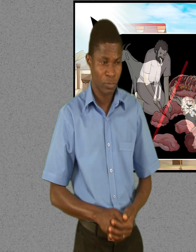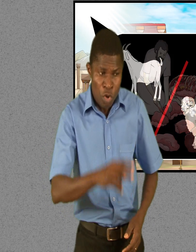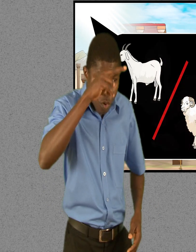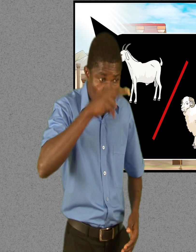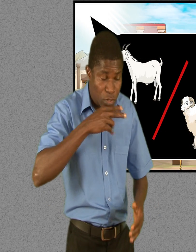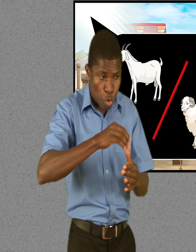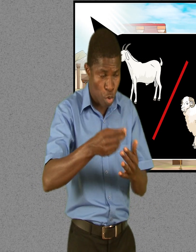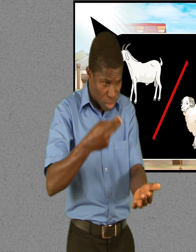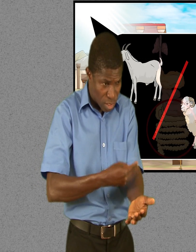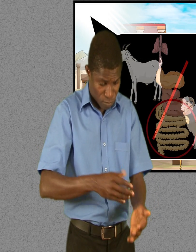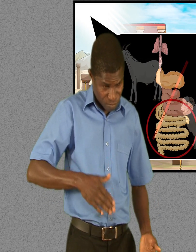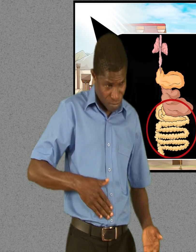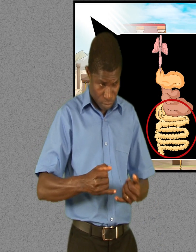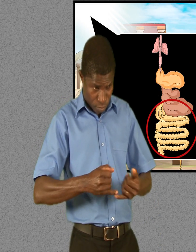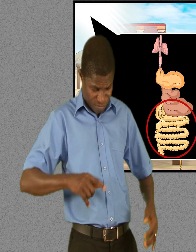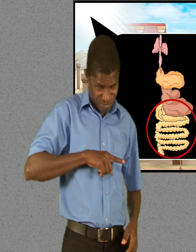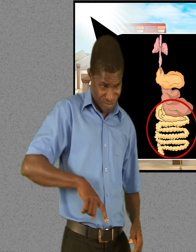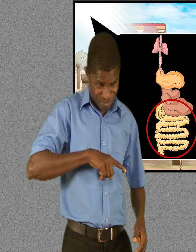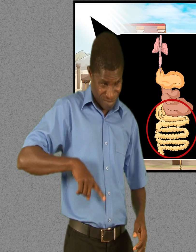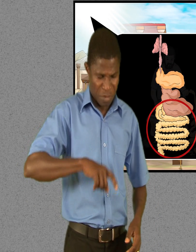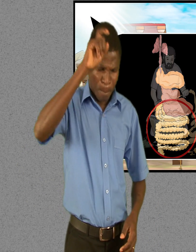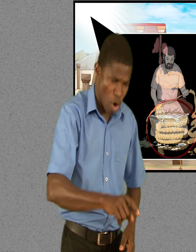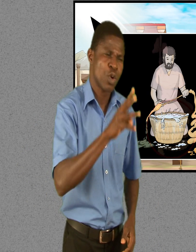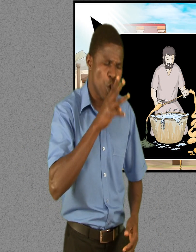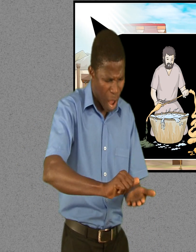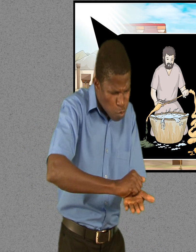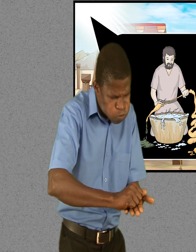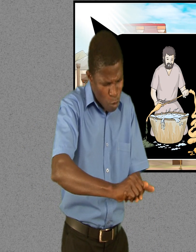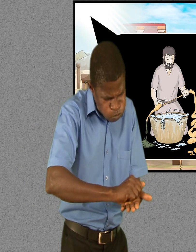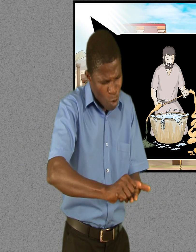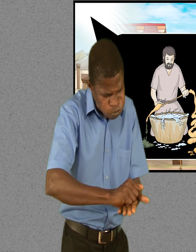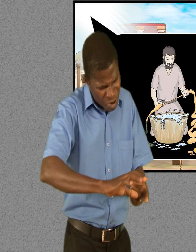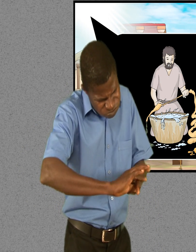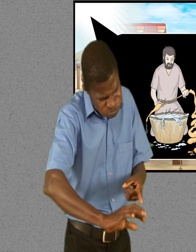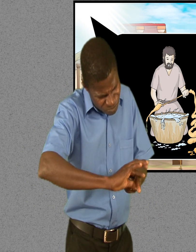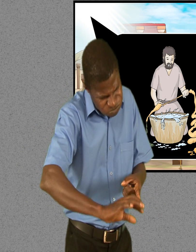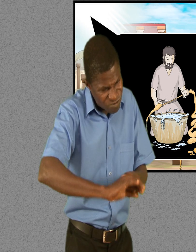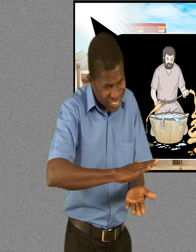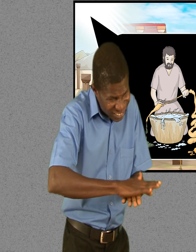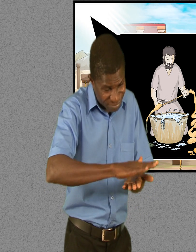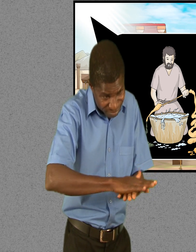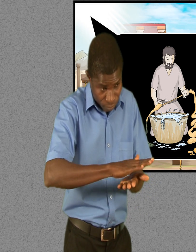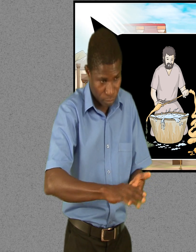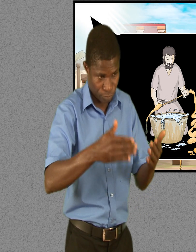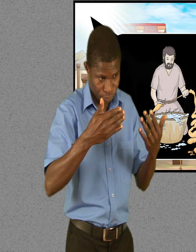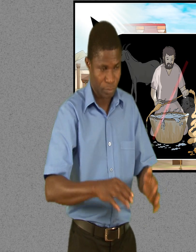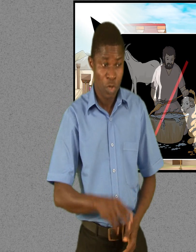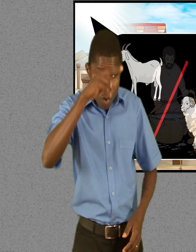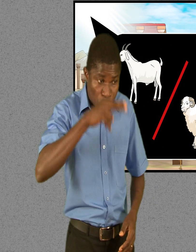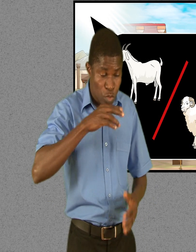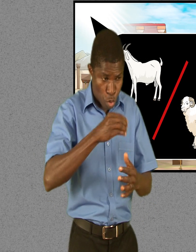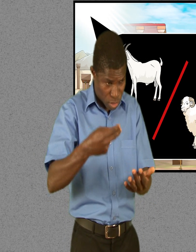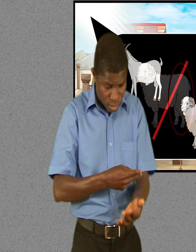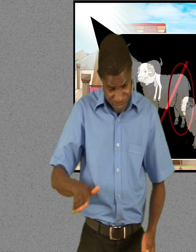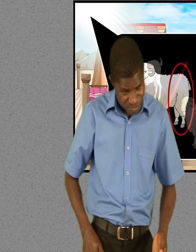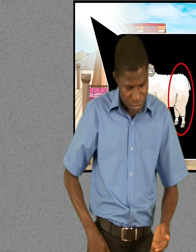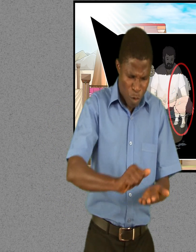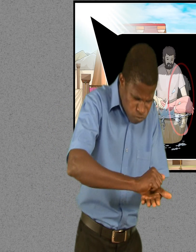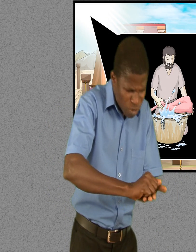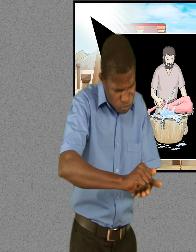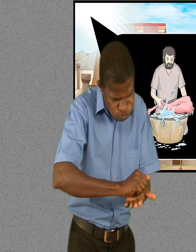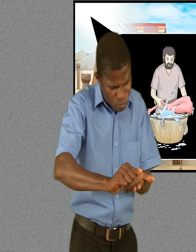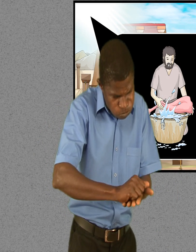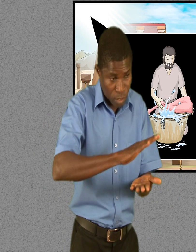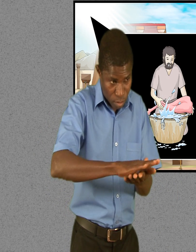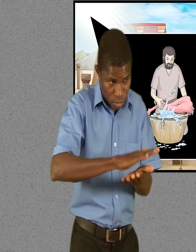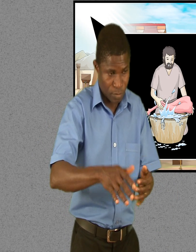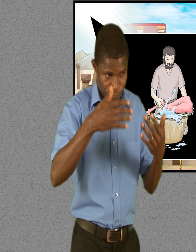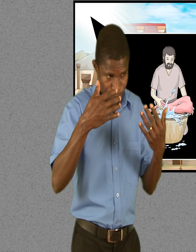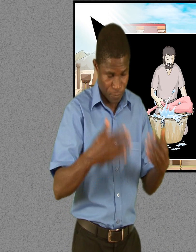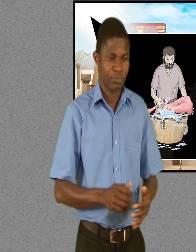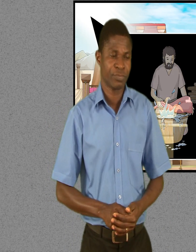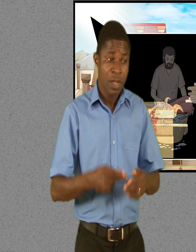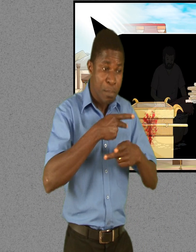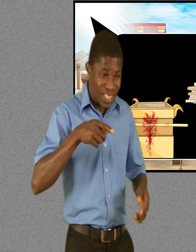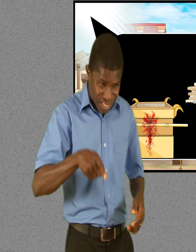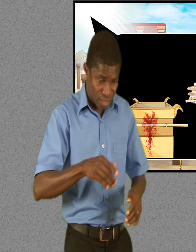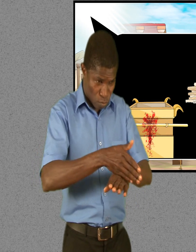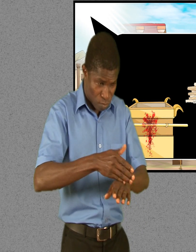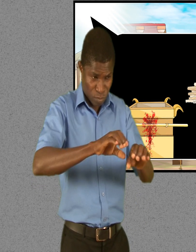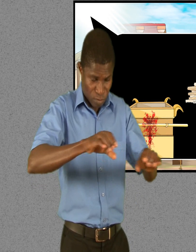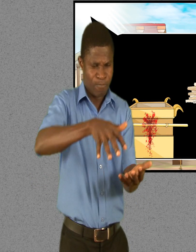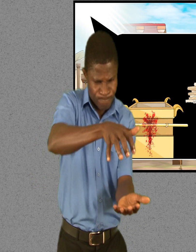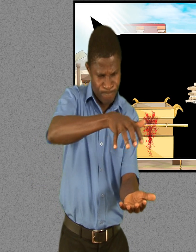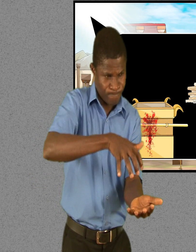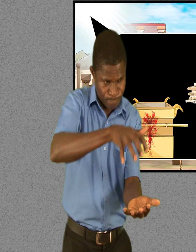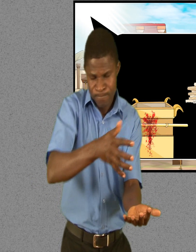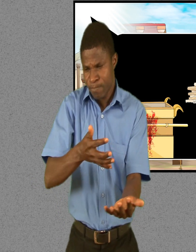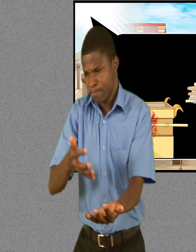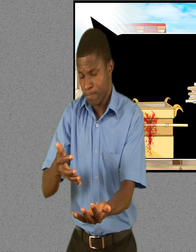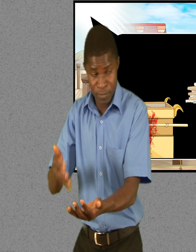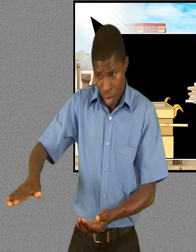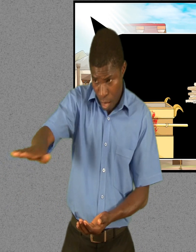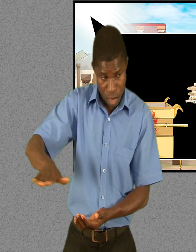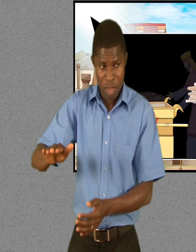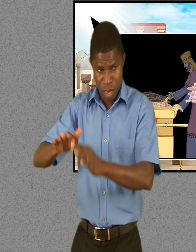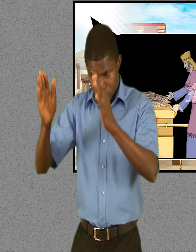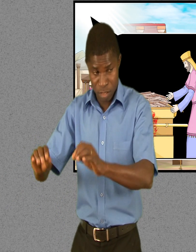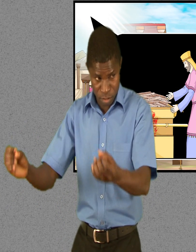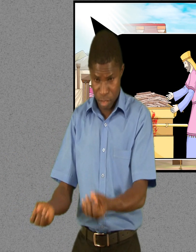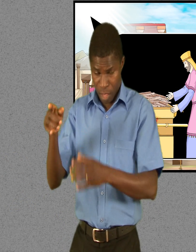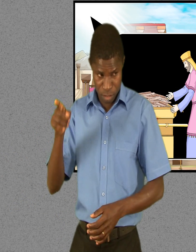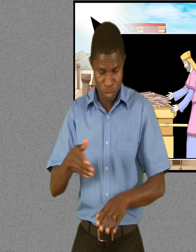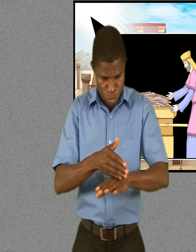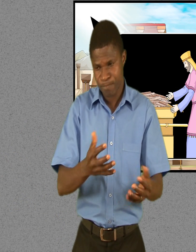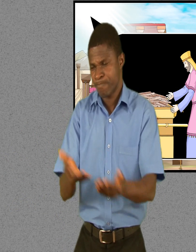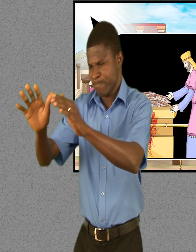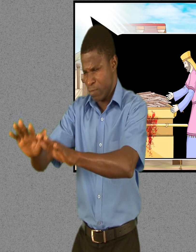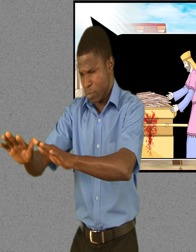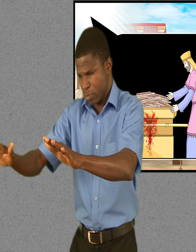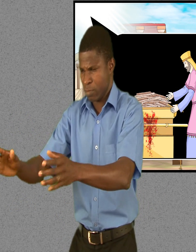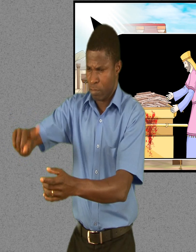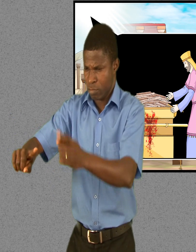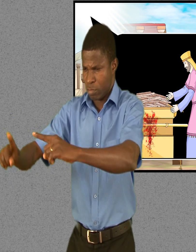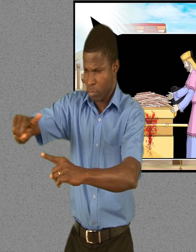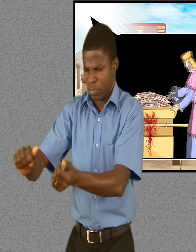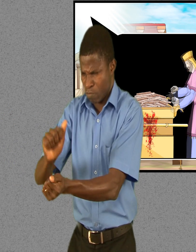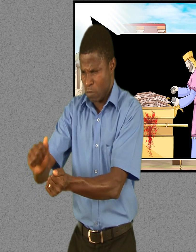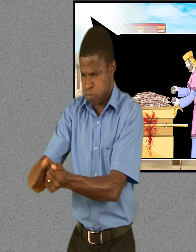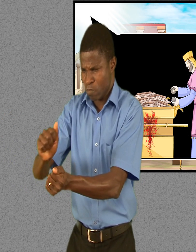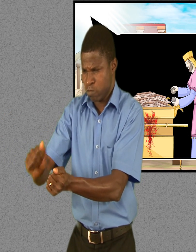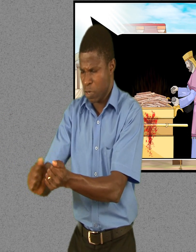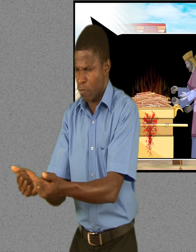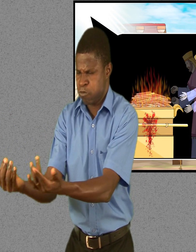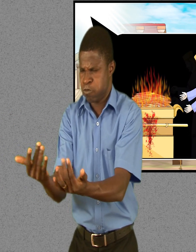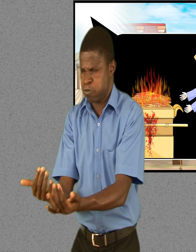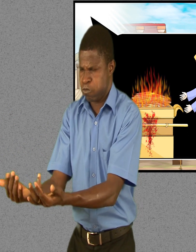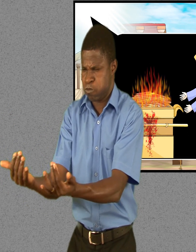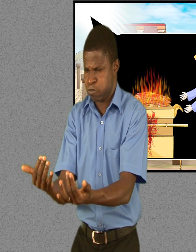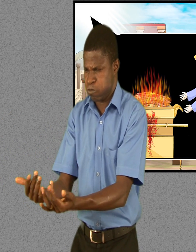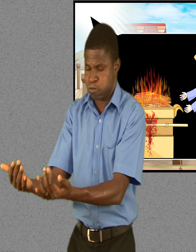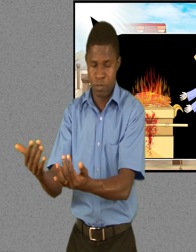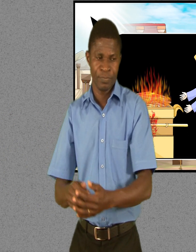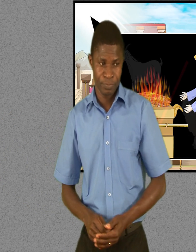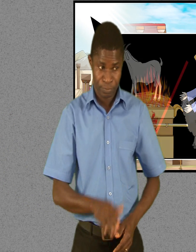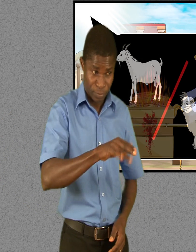The entrails and legs must be washed with water, and the priest shall bring all of it and burn it on the altar;